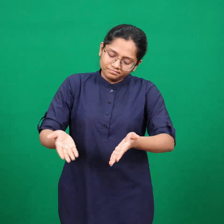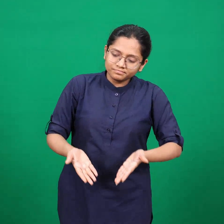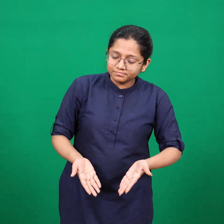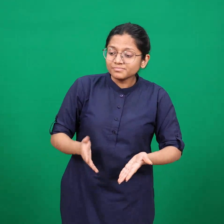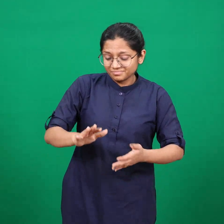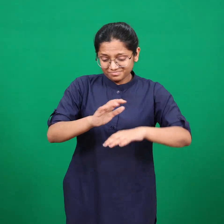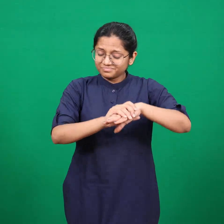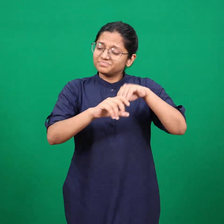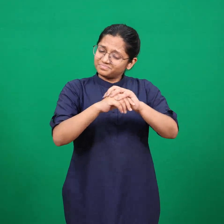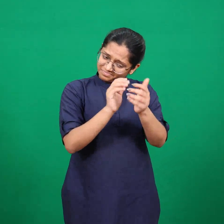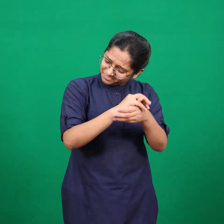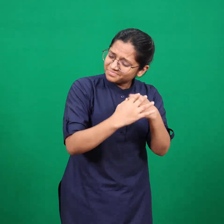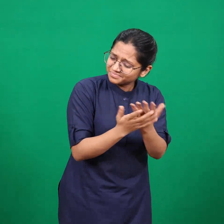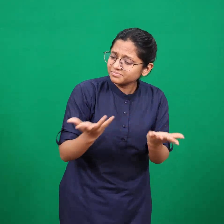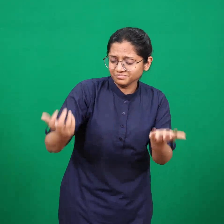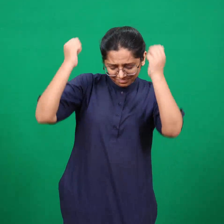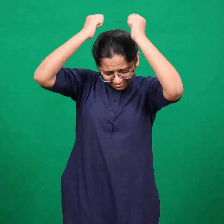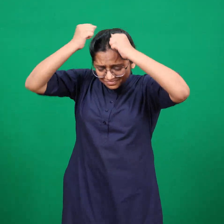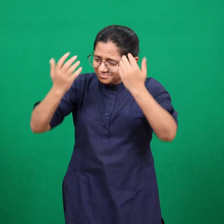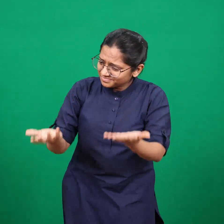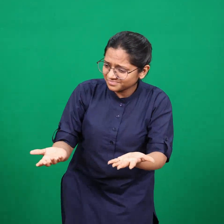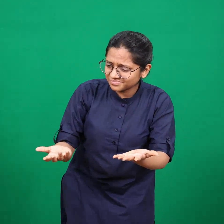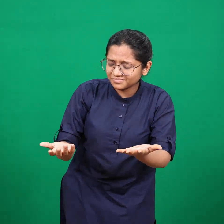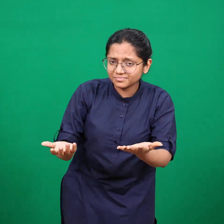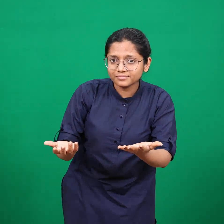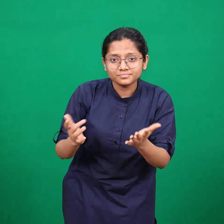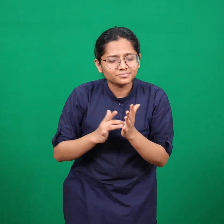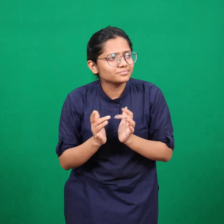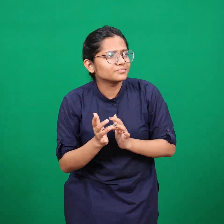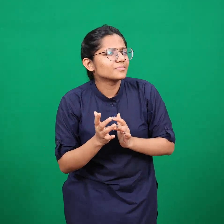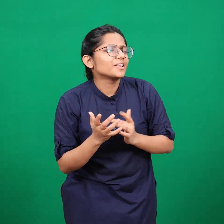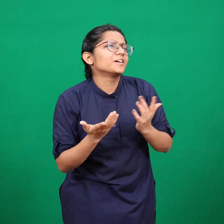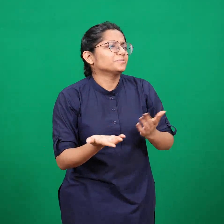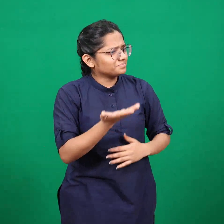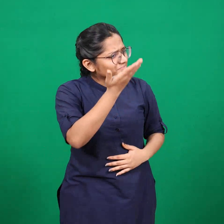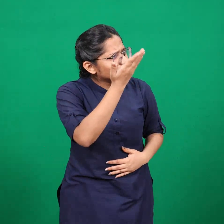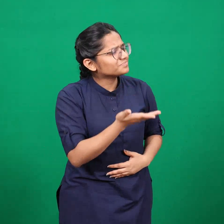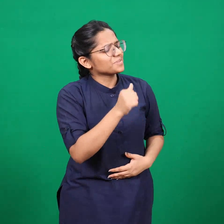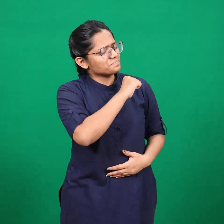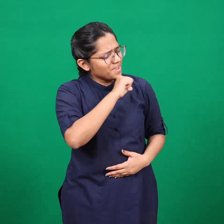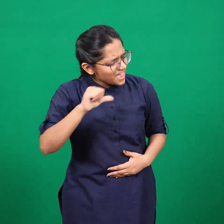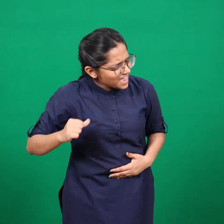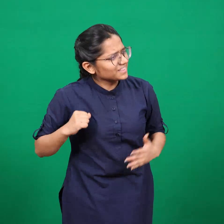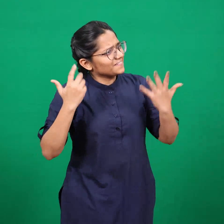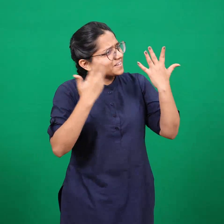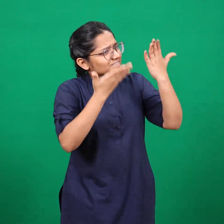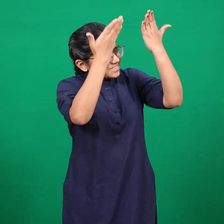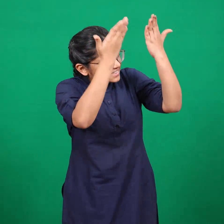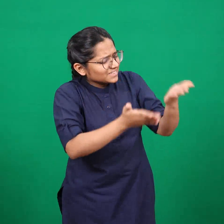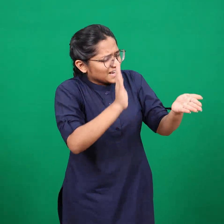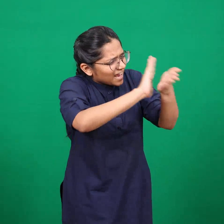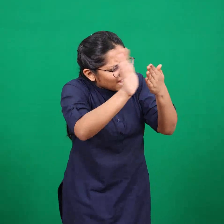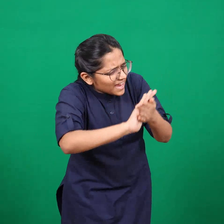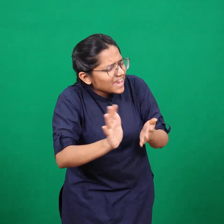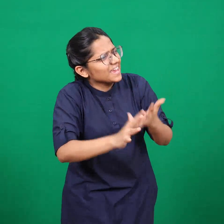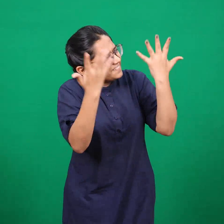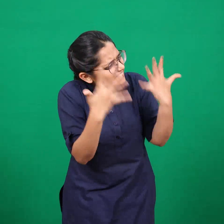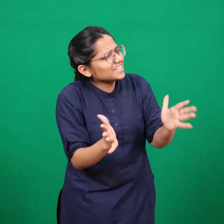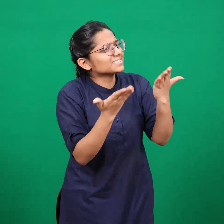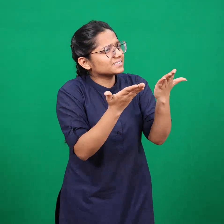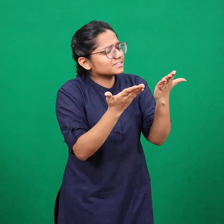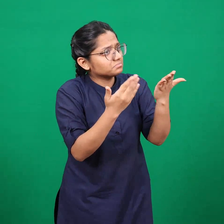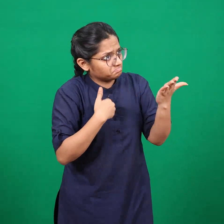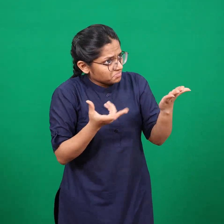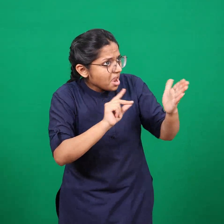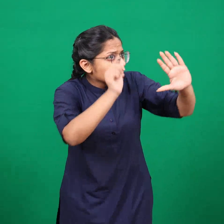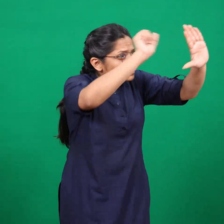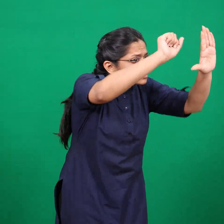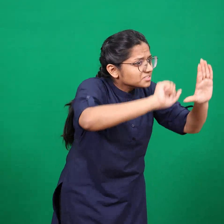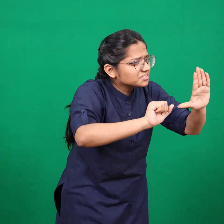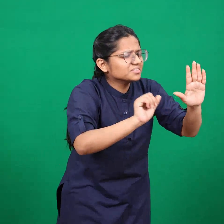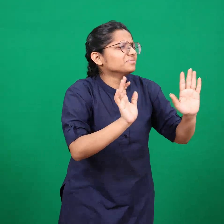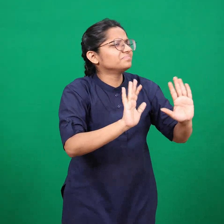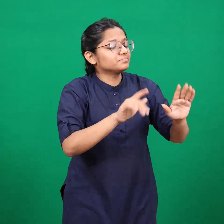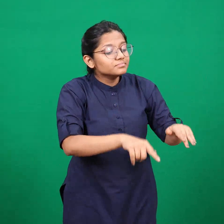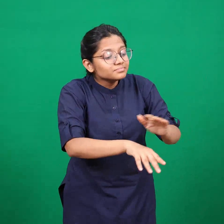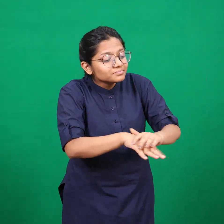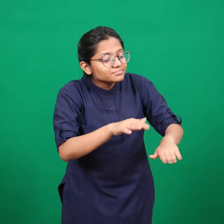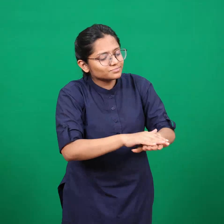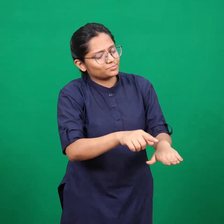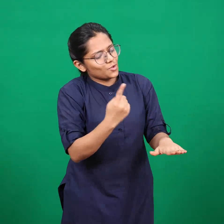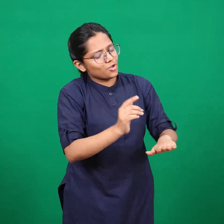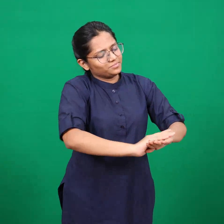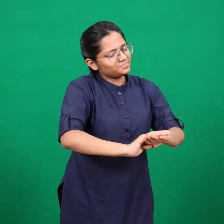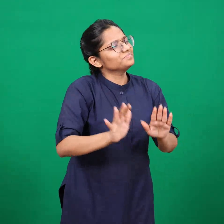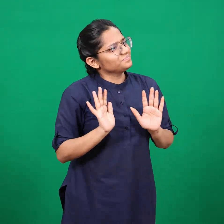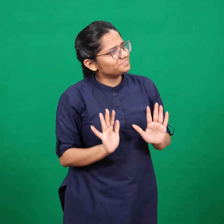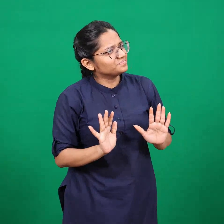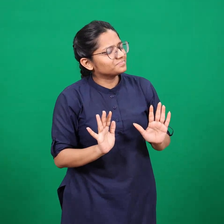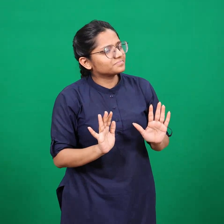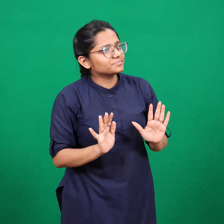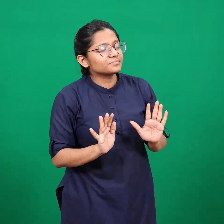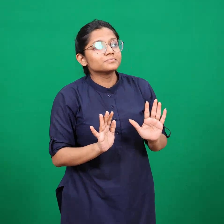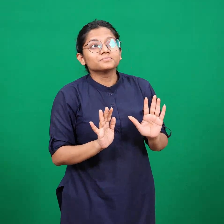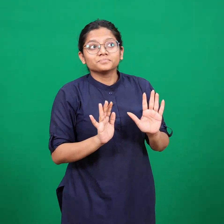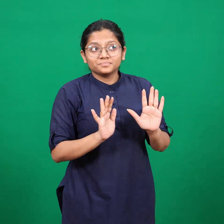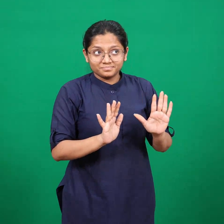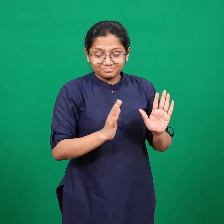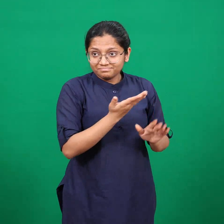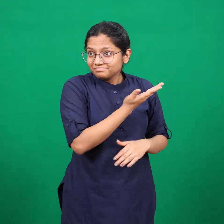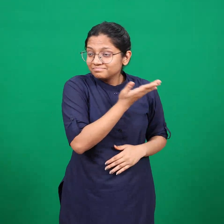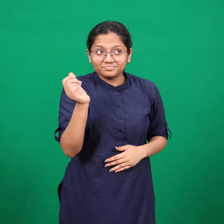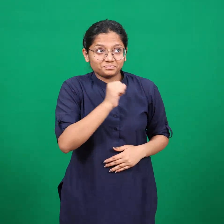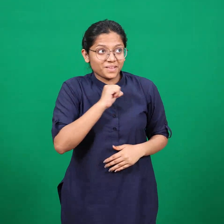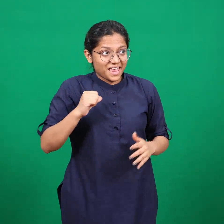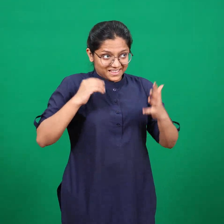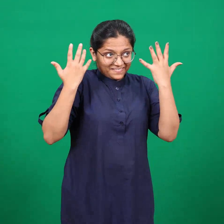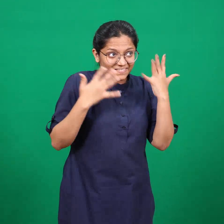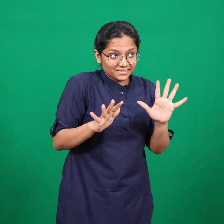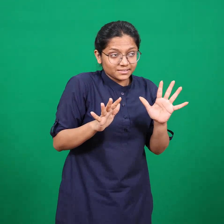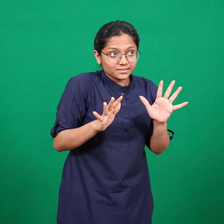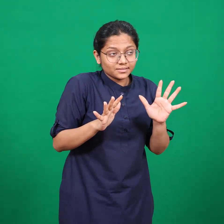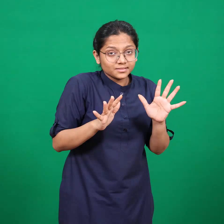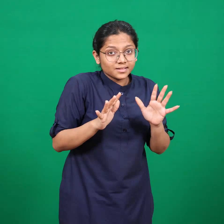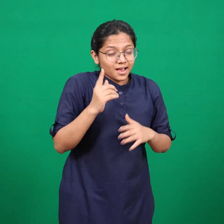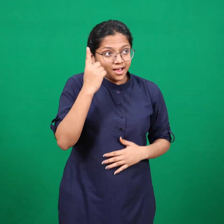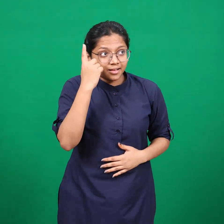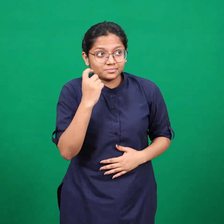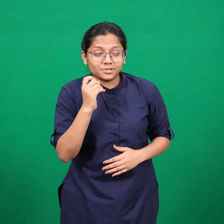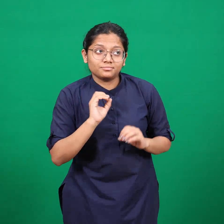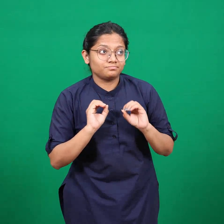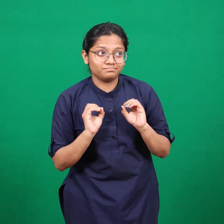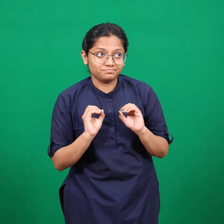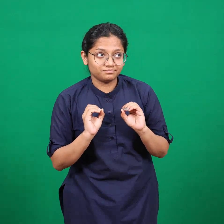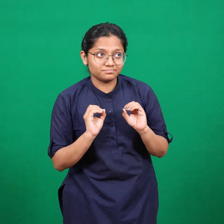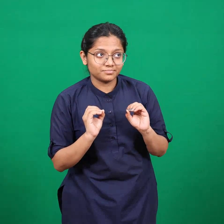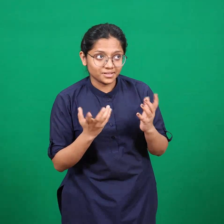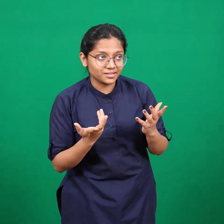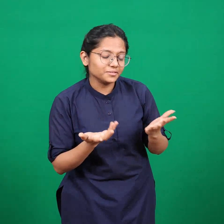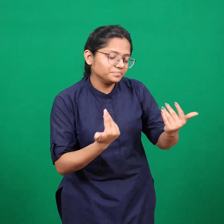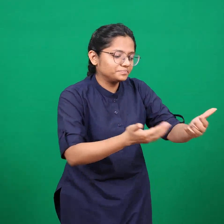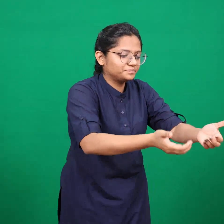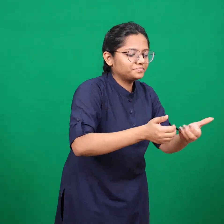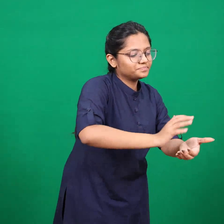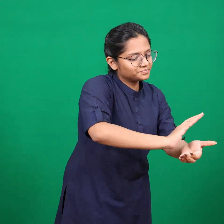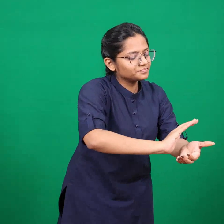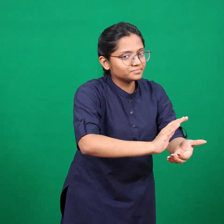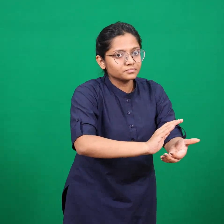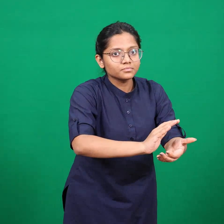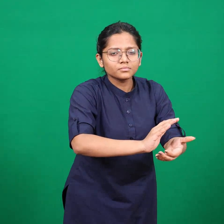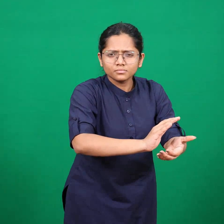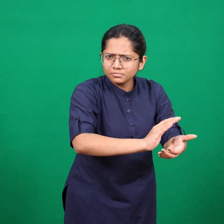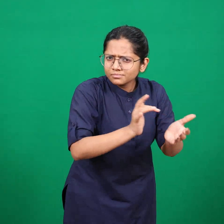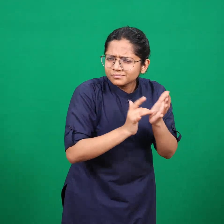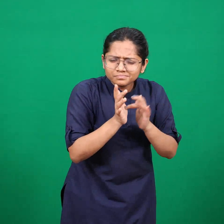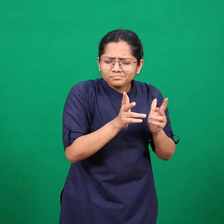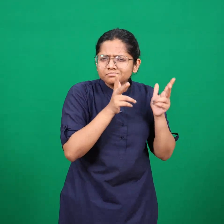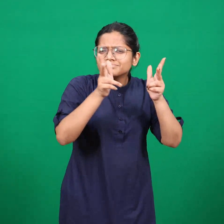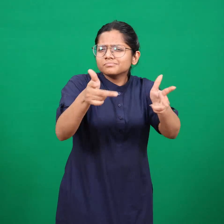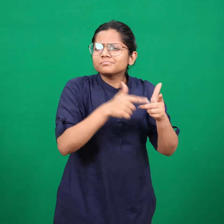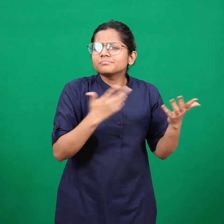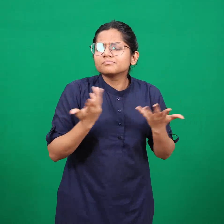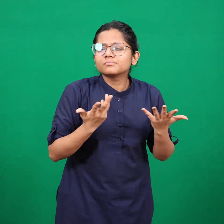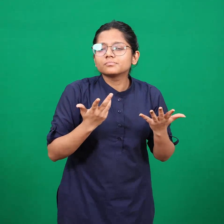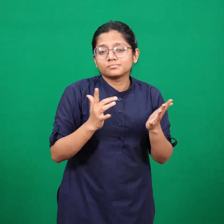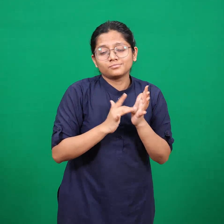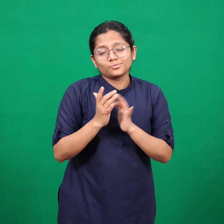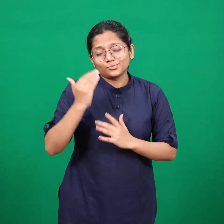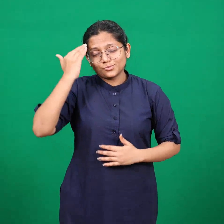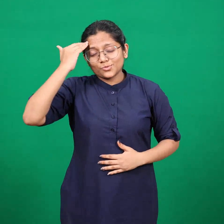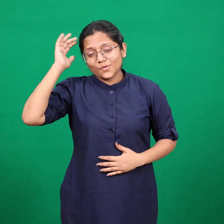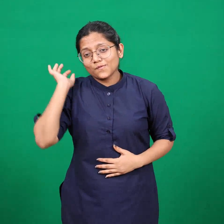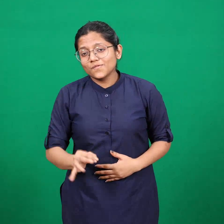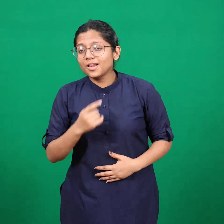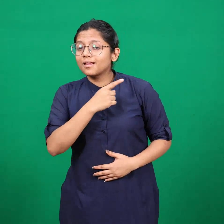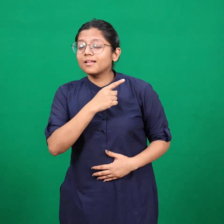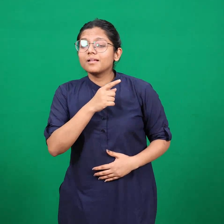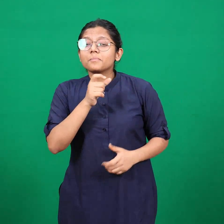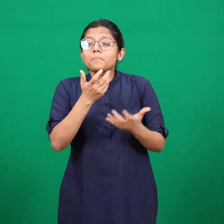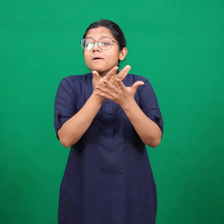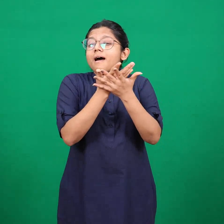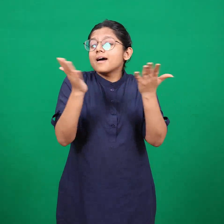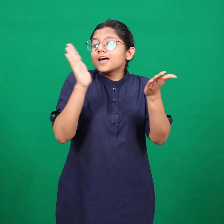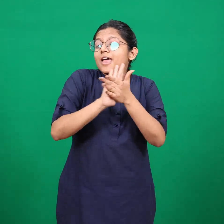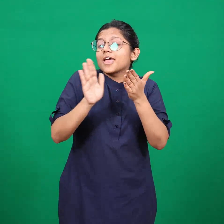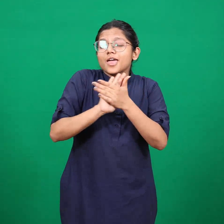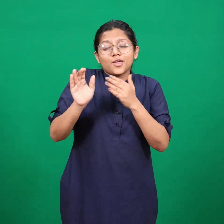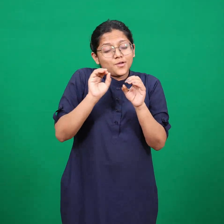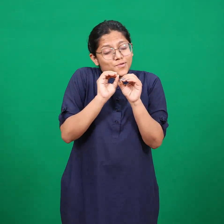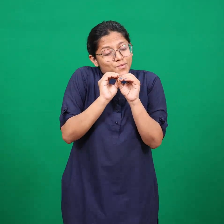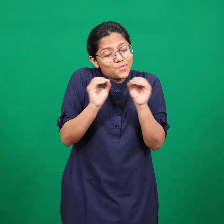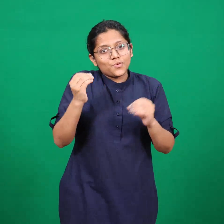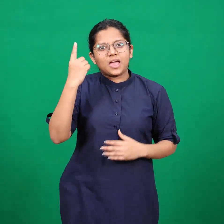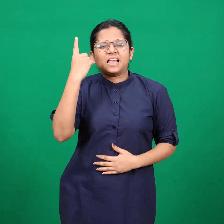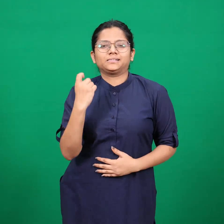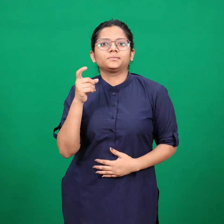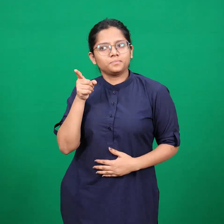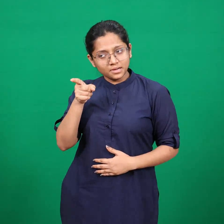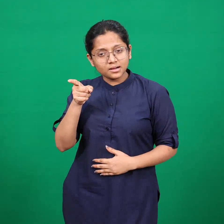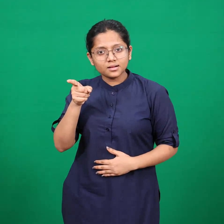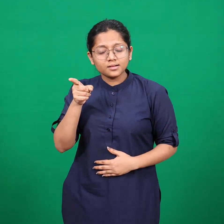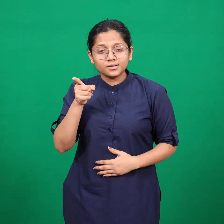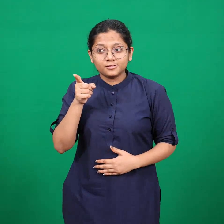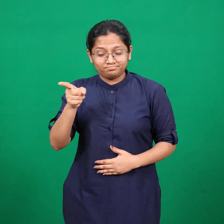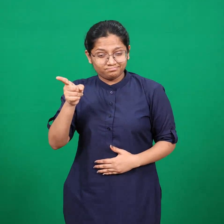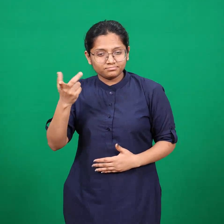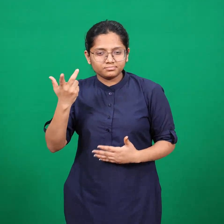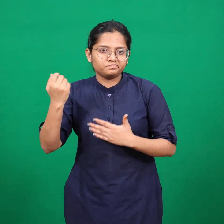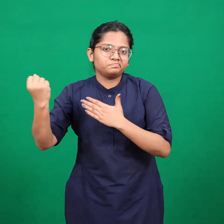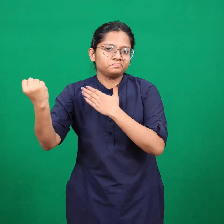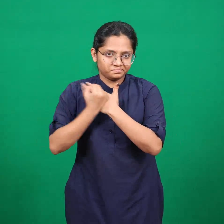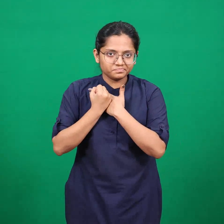"Then, Lord," Simon Peter replied, "not only my feet, but my hands and my head as well!" Jesus told him, "Whoever has already bathed needs only to wash his feet, and he will be completely clean.